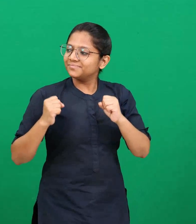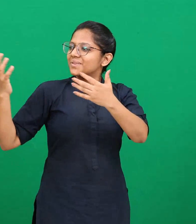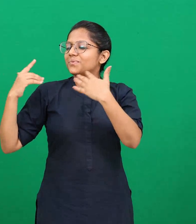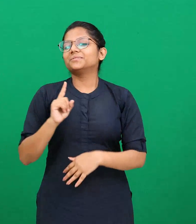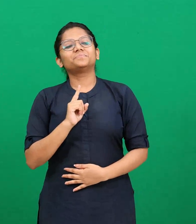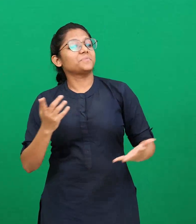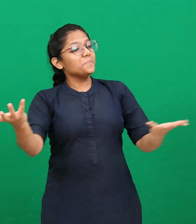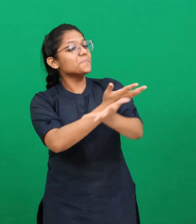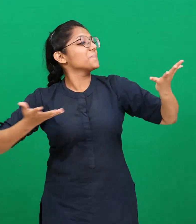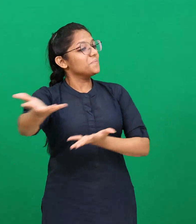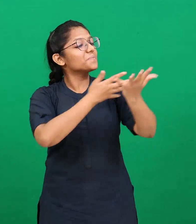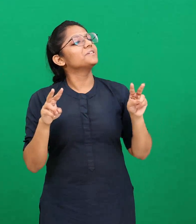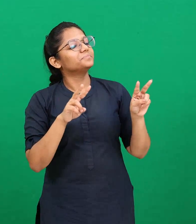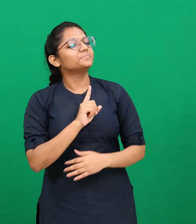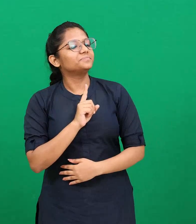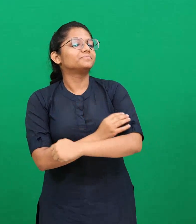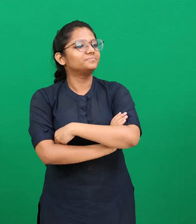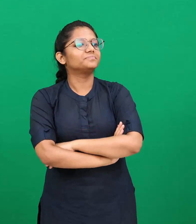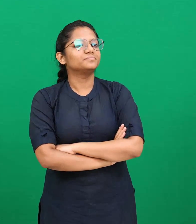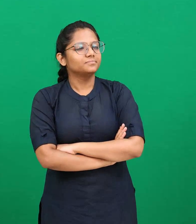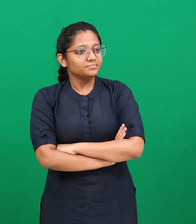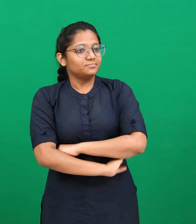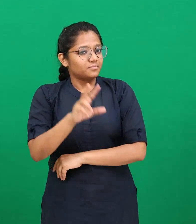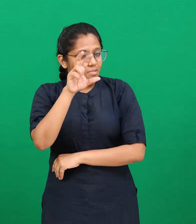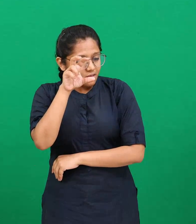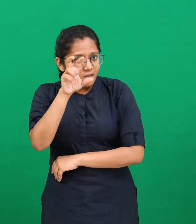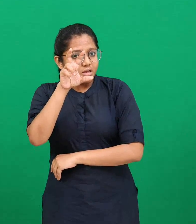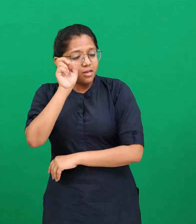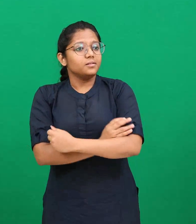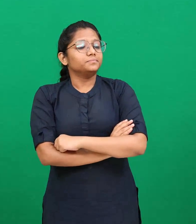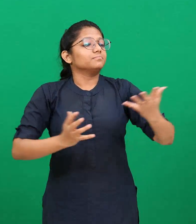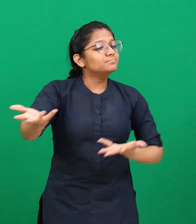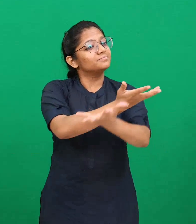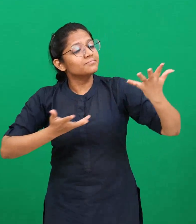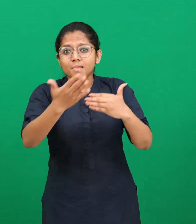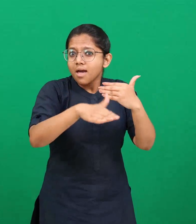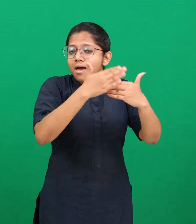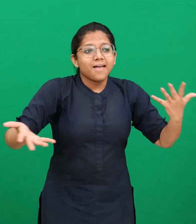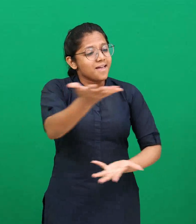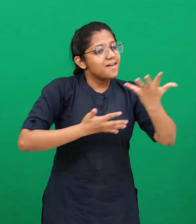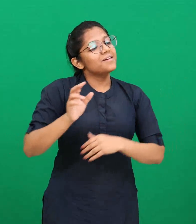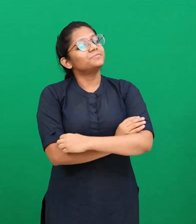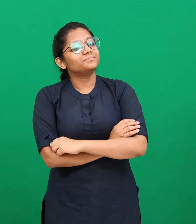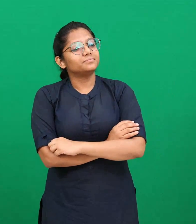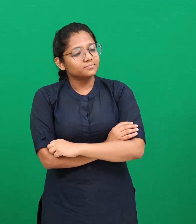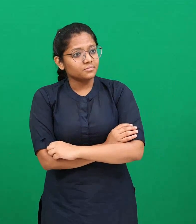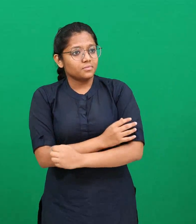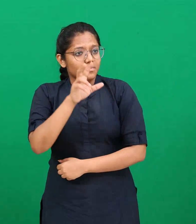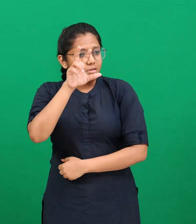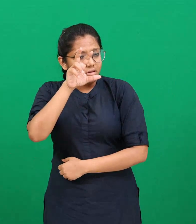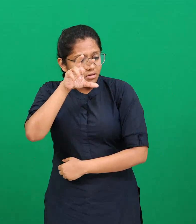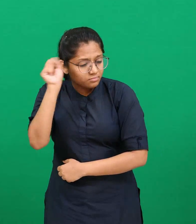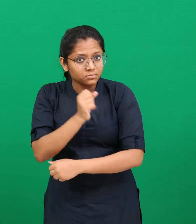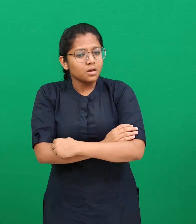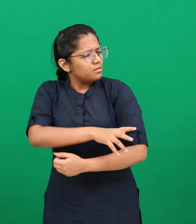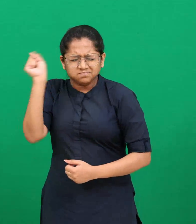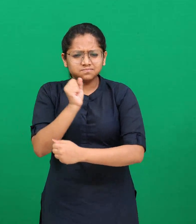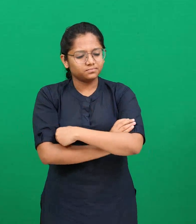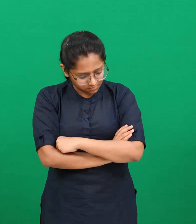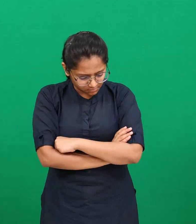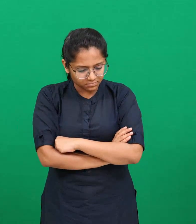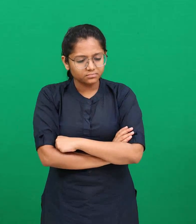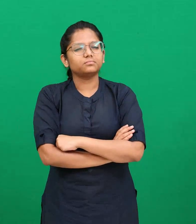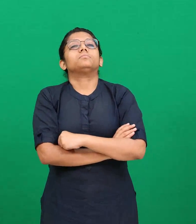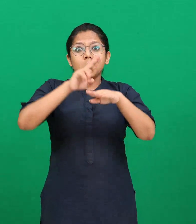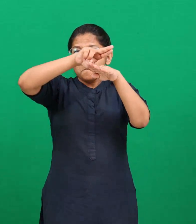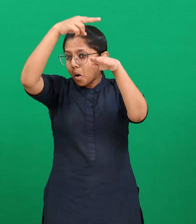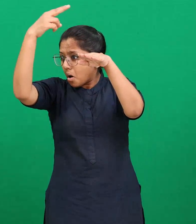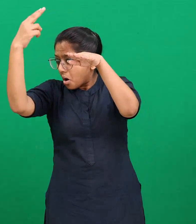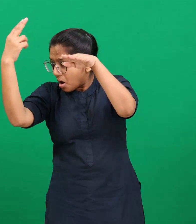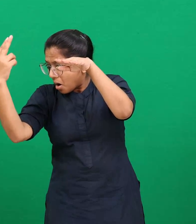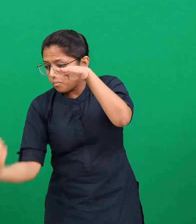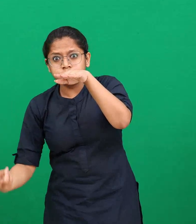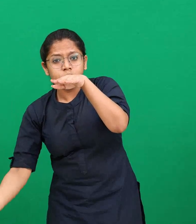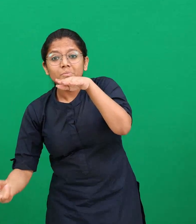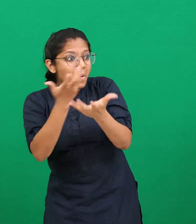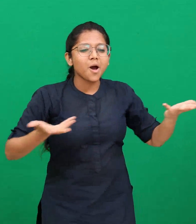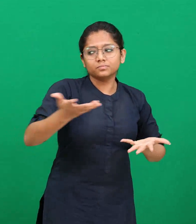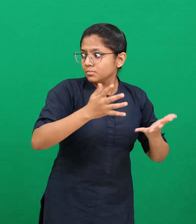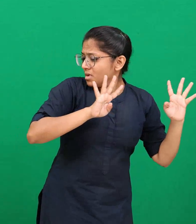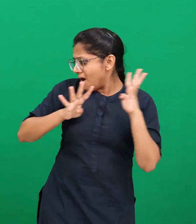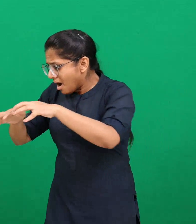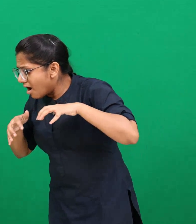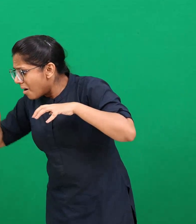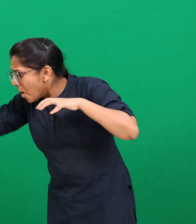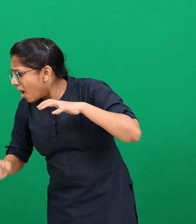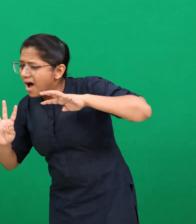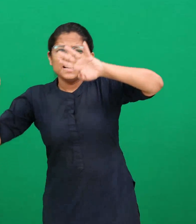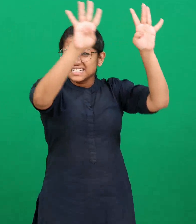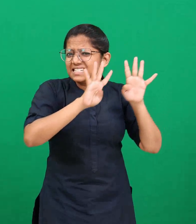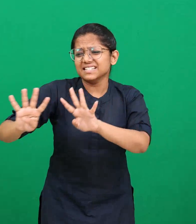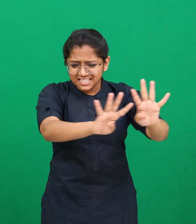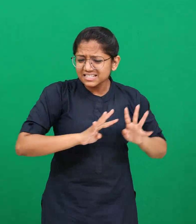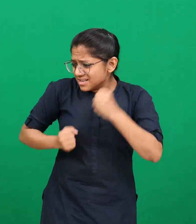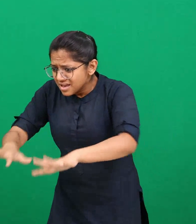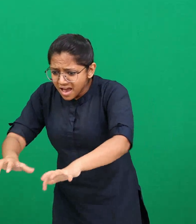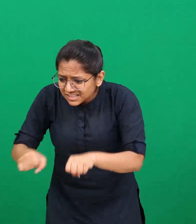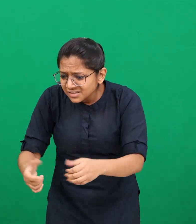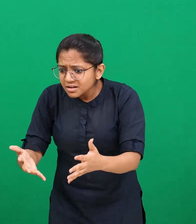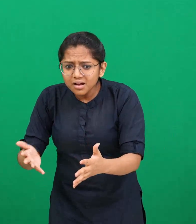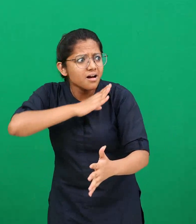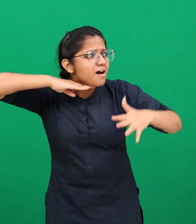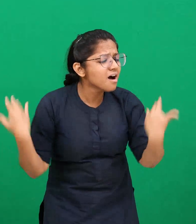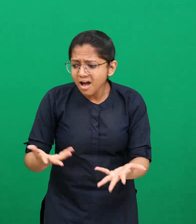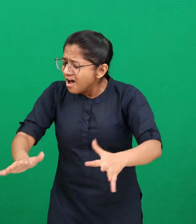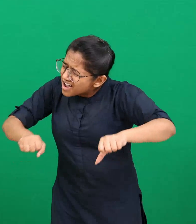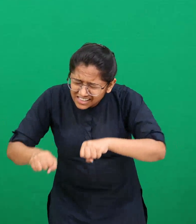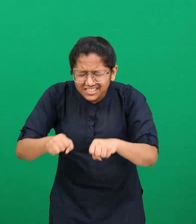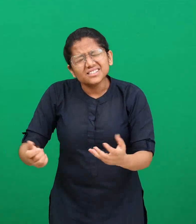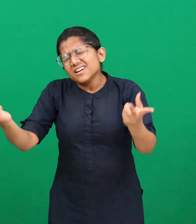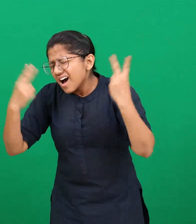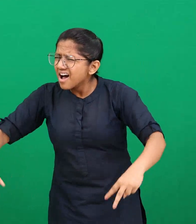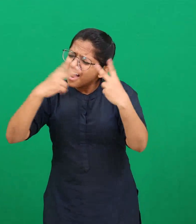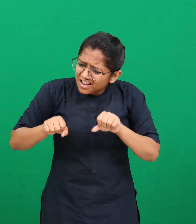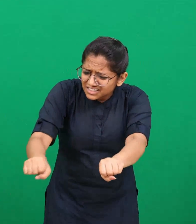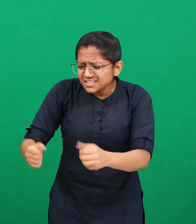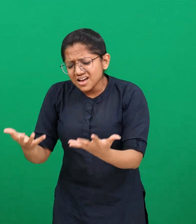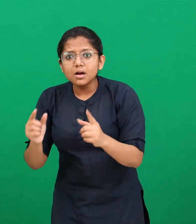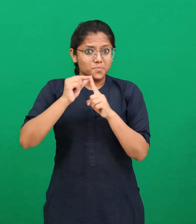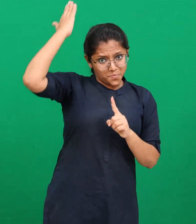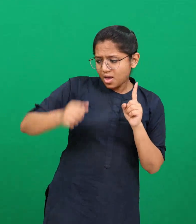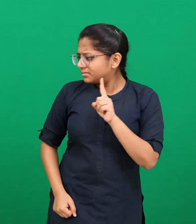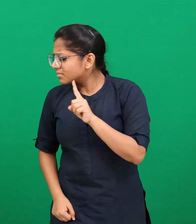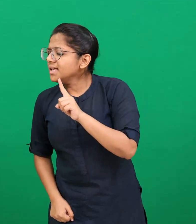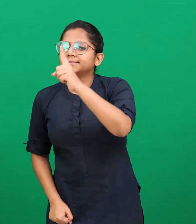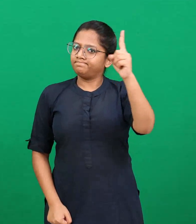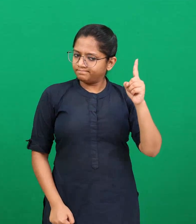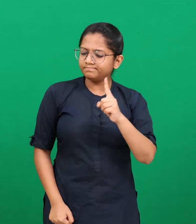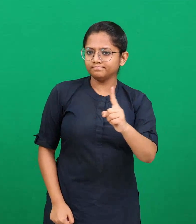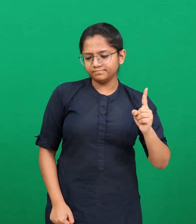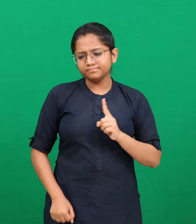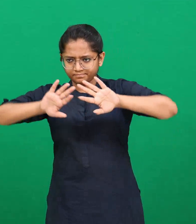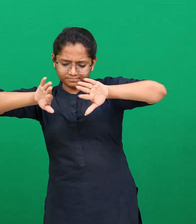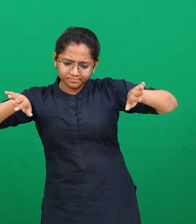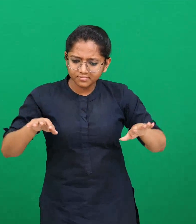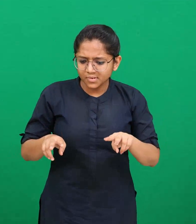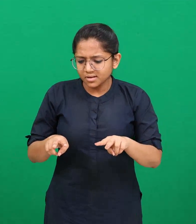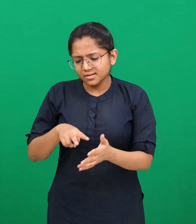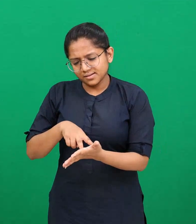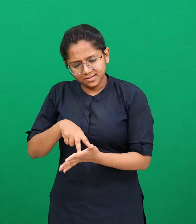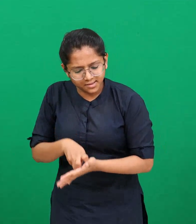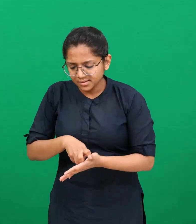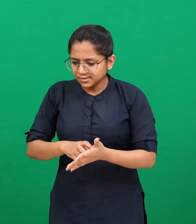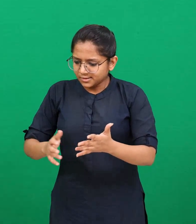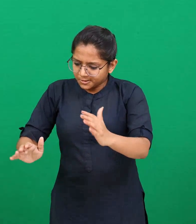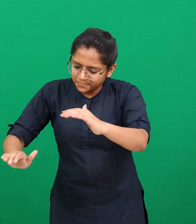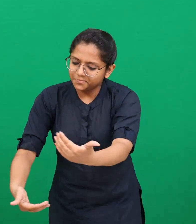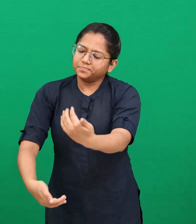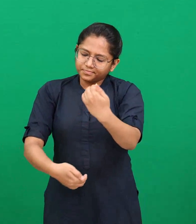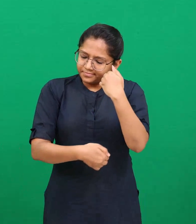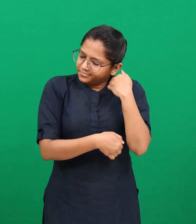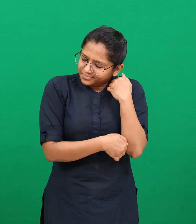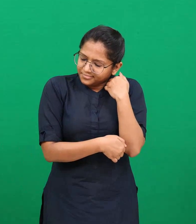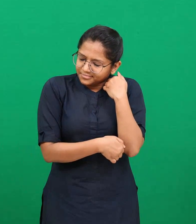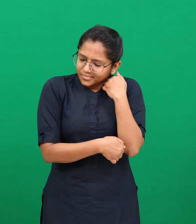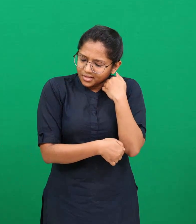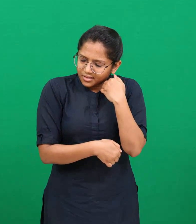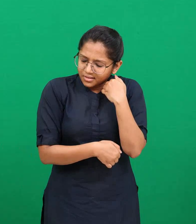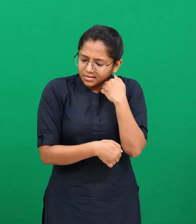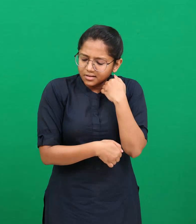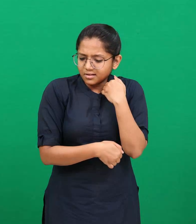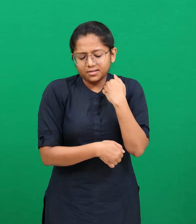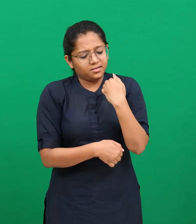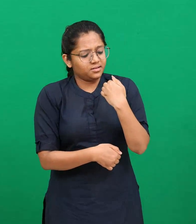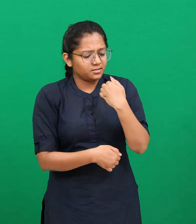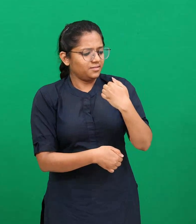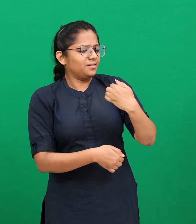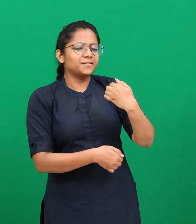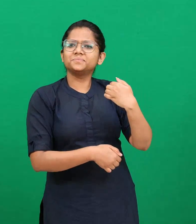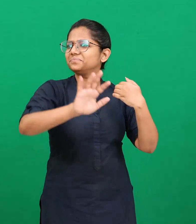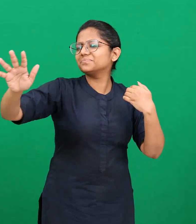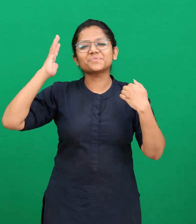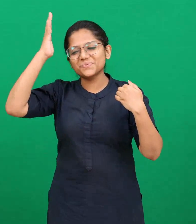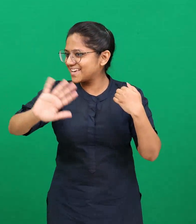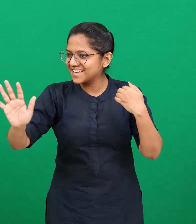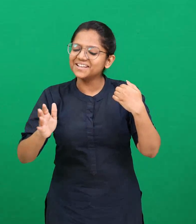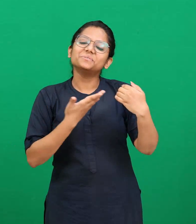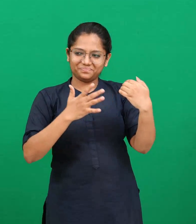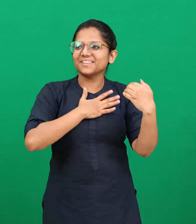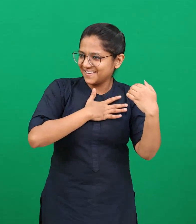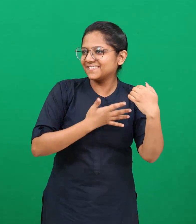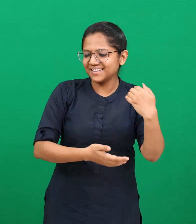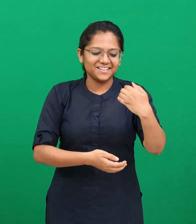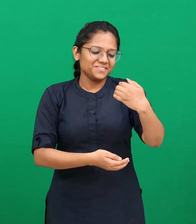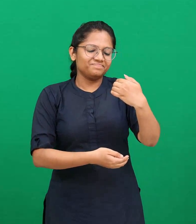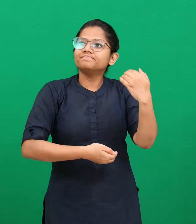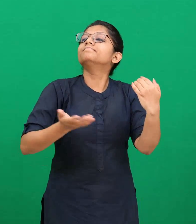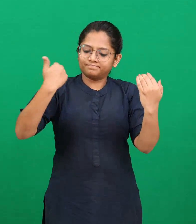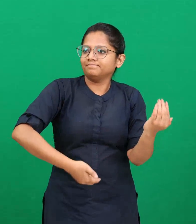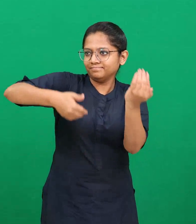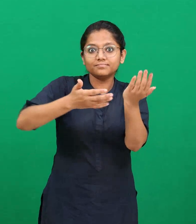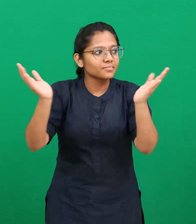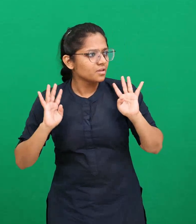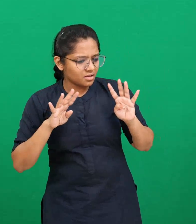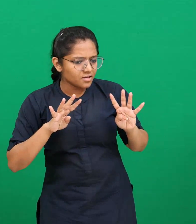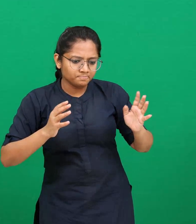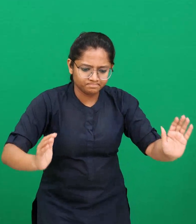When he was sound asleep, he fell from the third story and was picked up dead. But Paul went down, threw himself on the young man, and embraced him. " Do not be alarmed!"